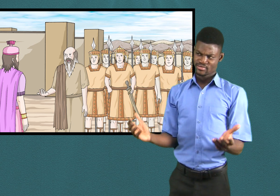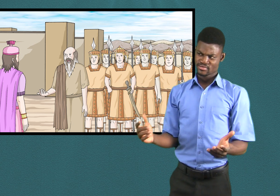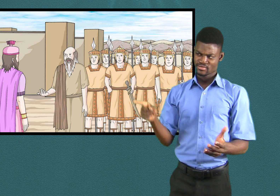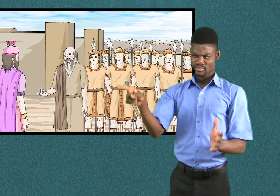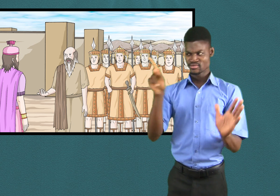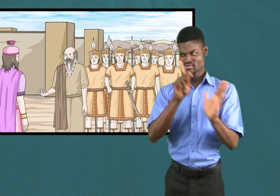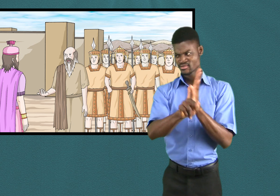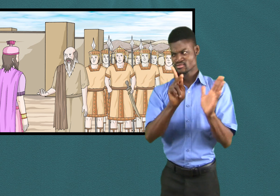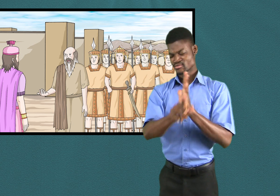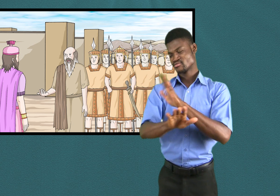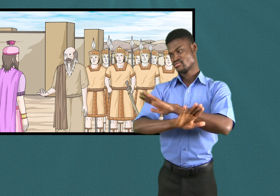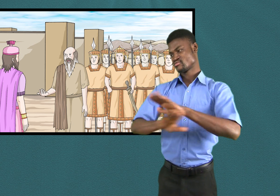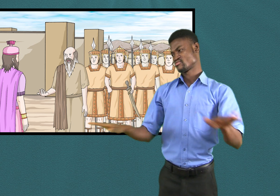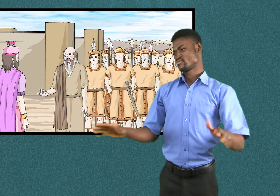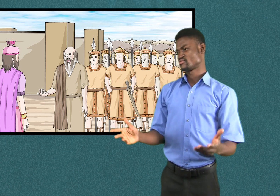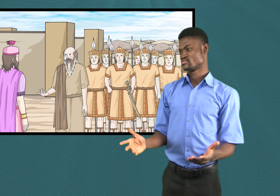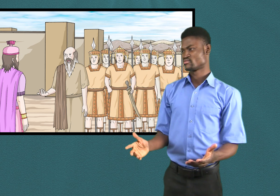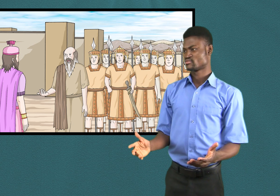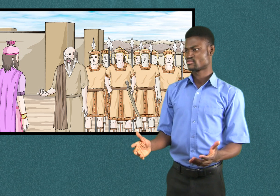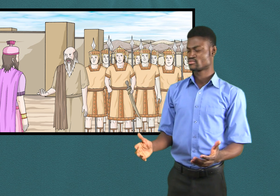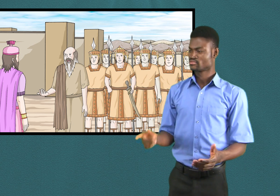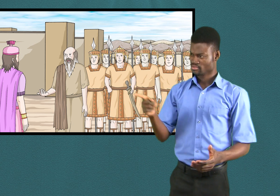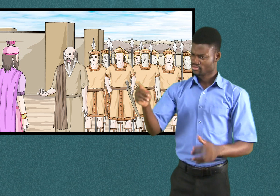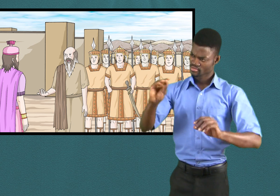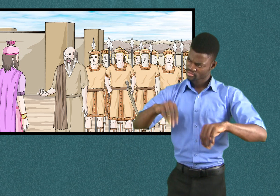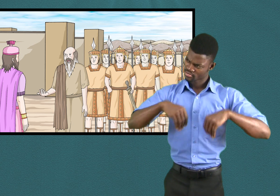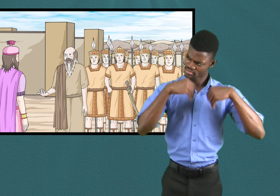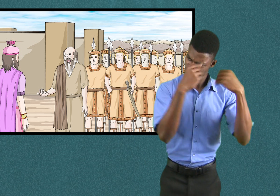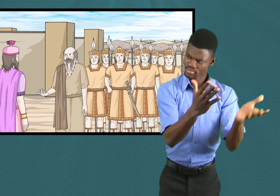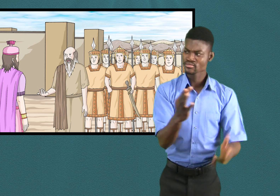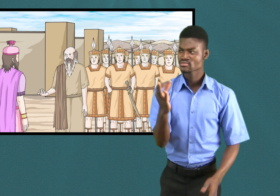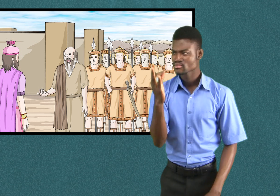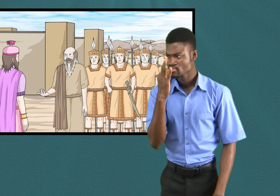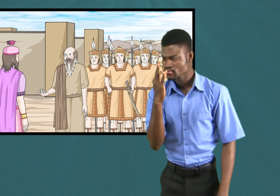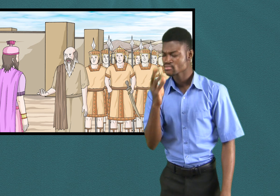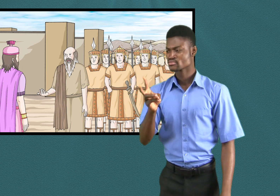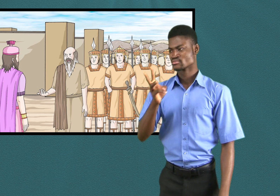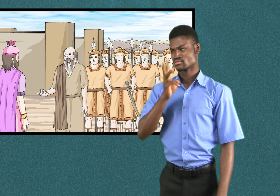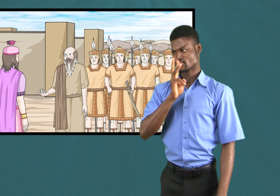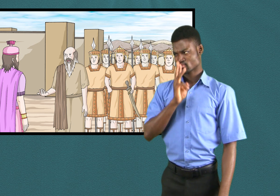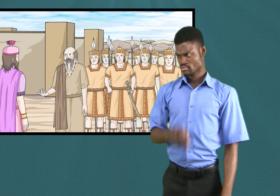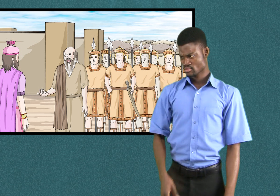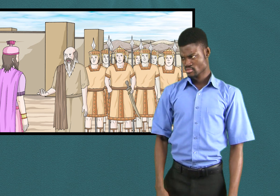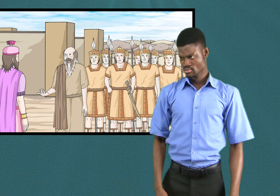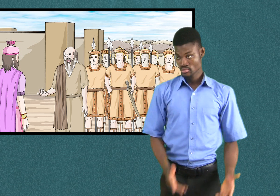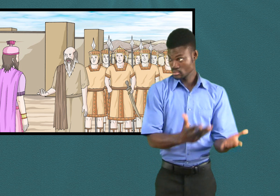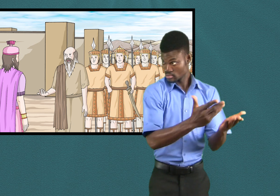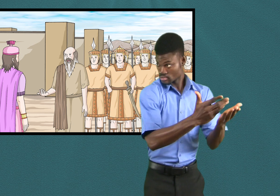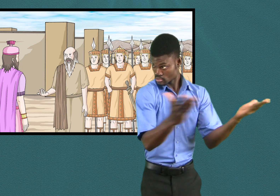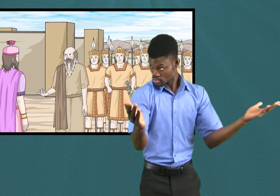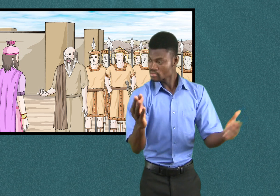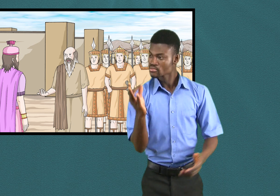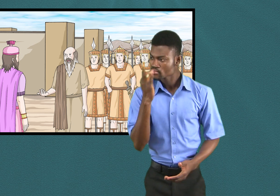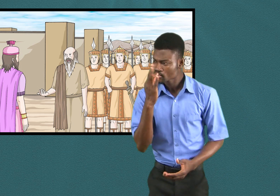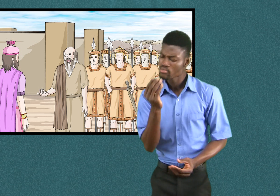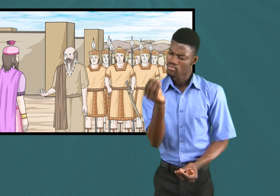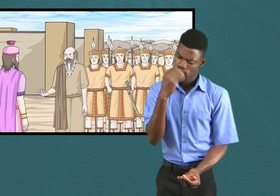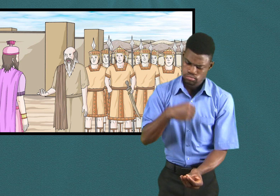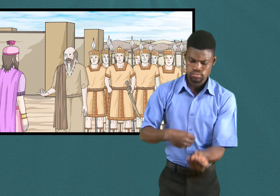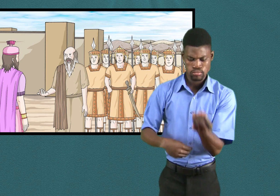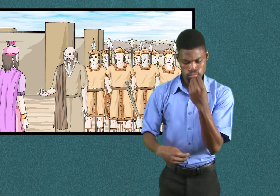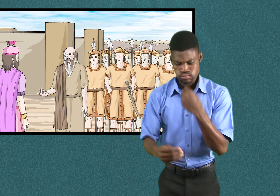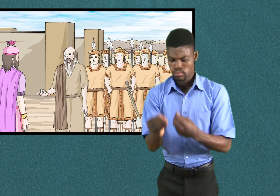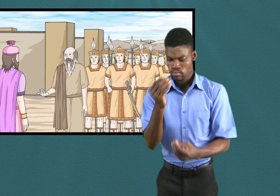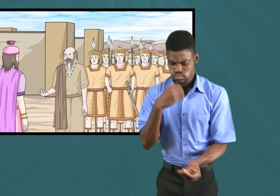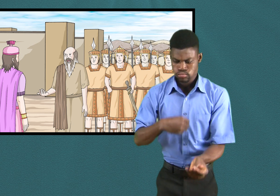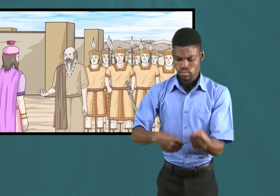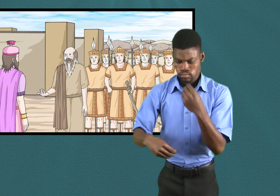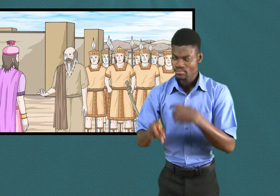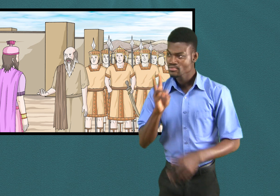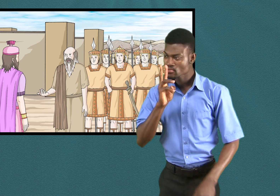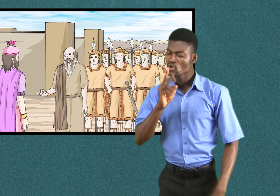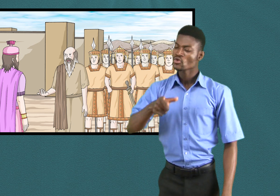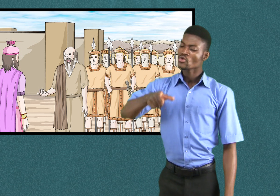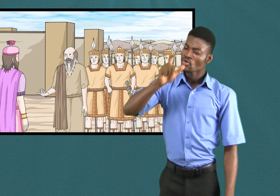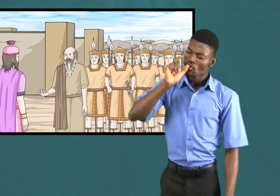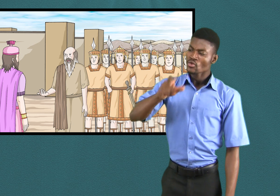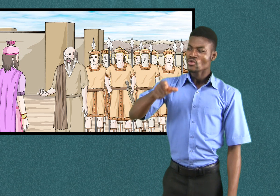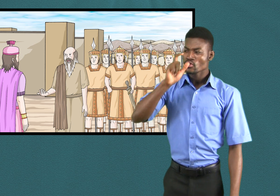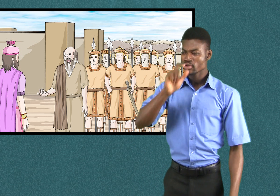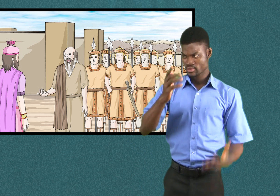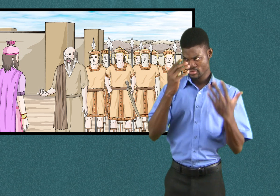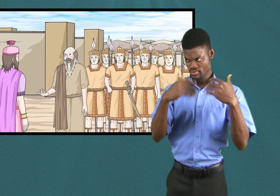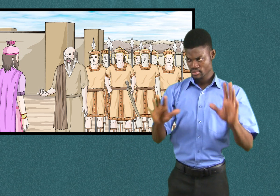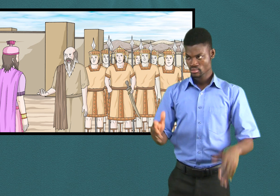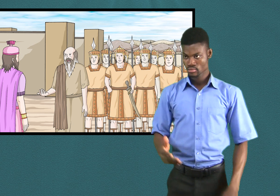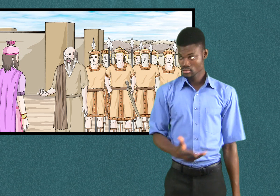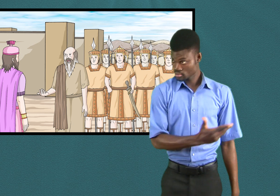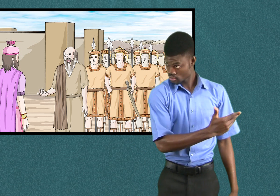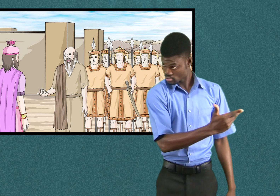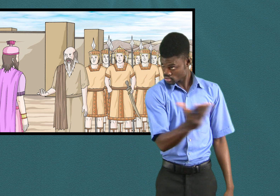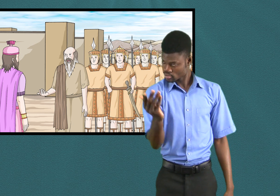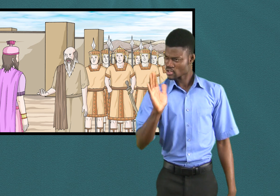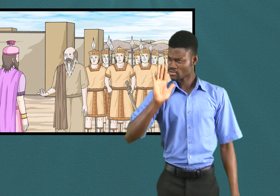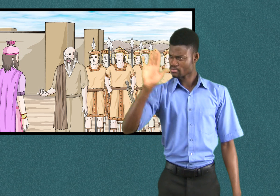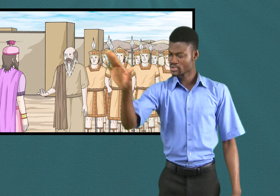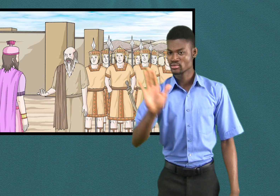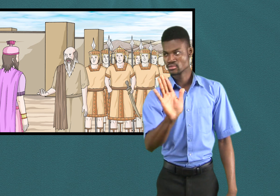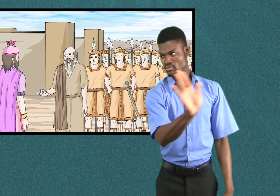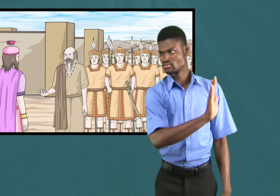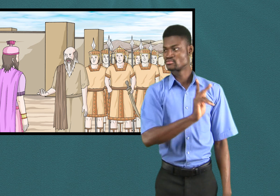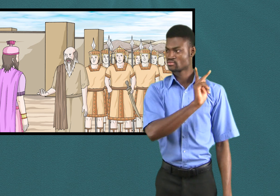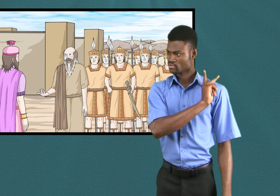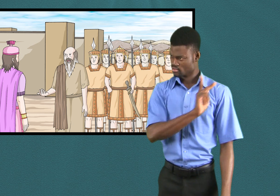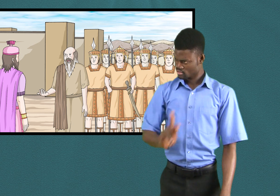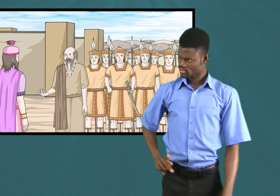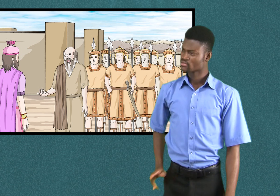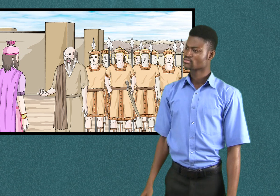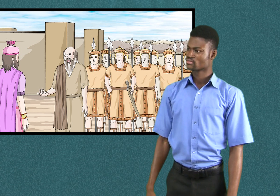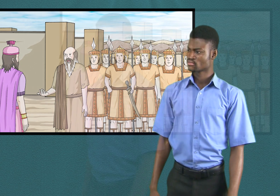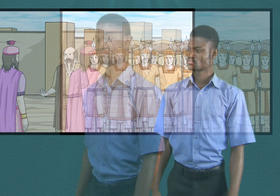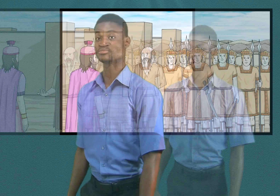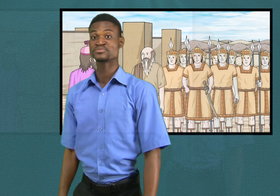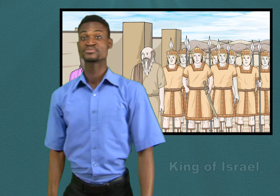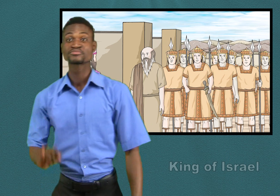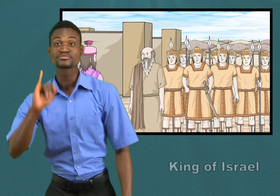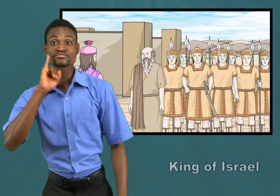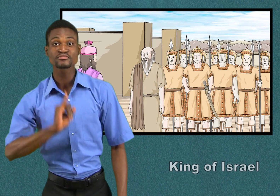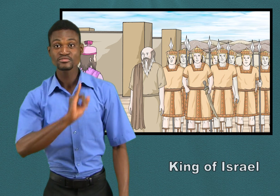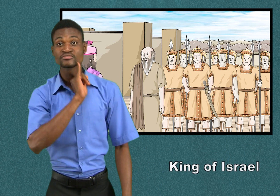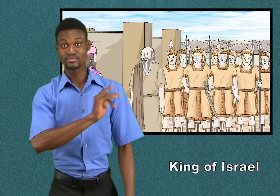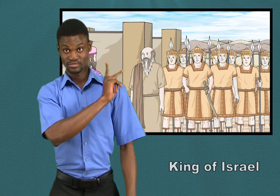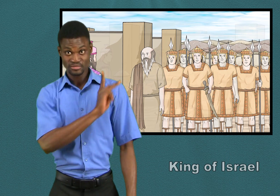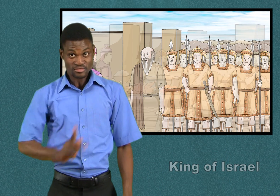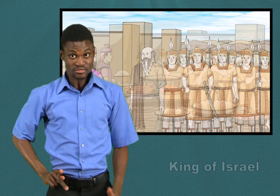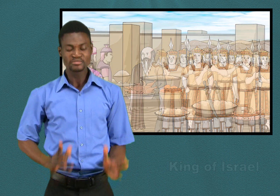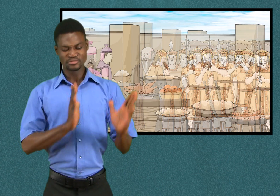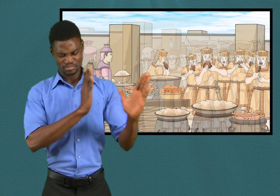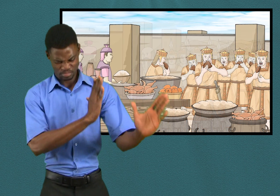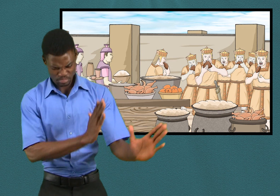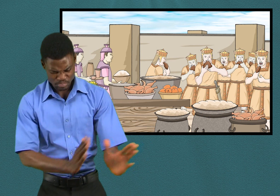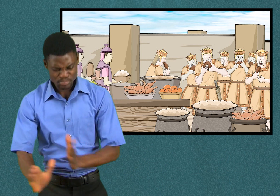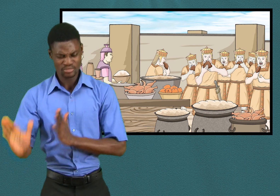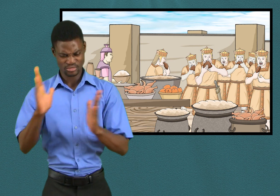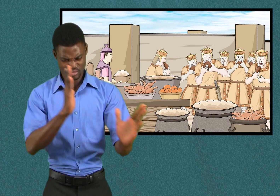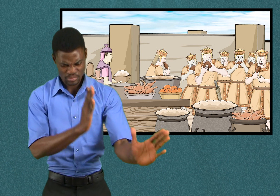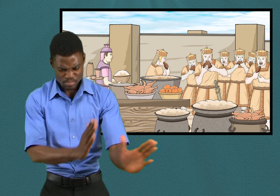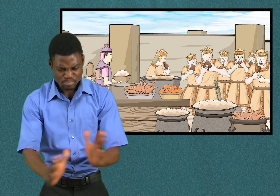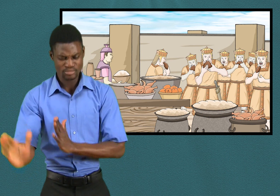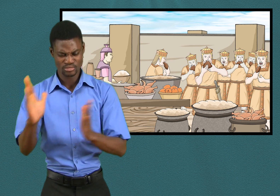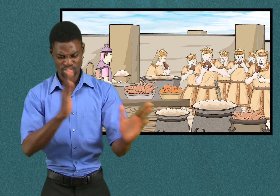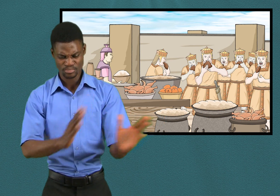Set food and water before them, that they may eat and drink and then return to their master.”